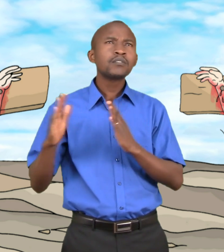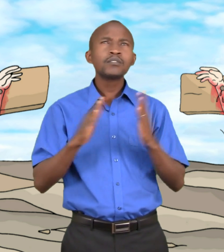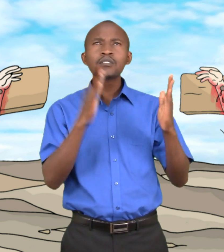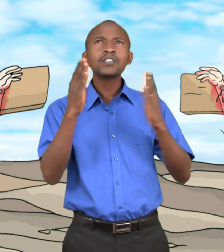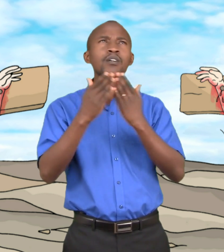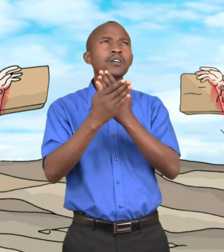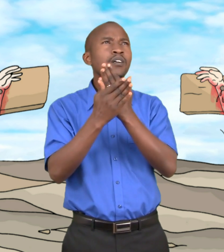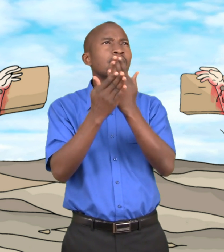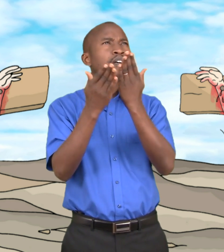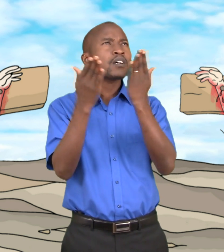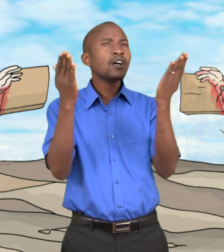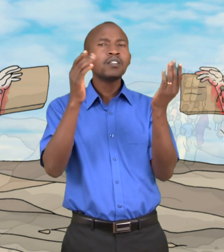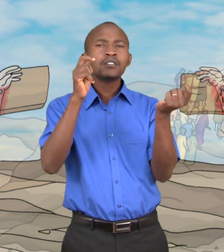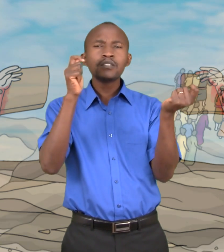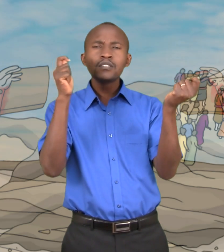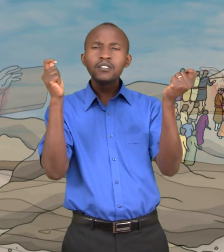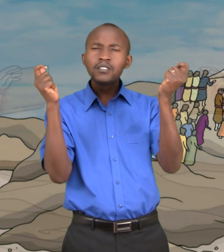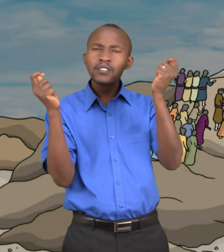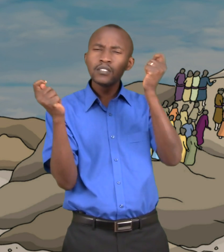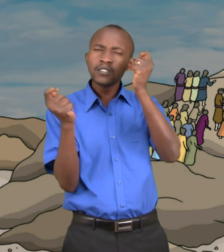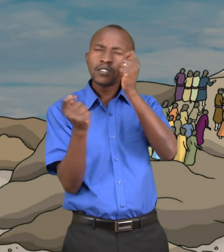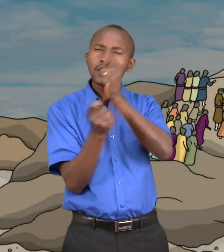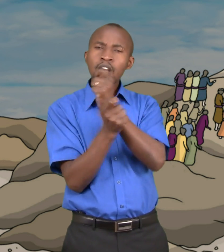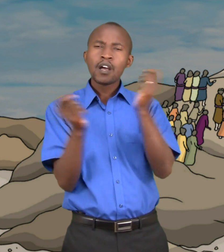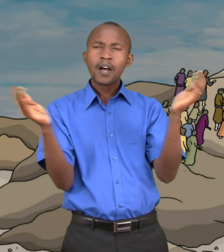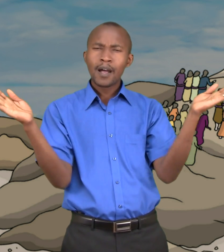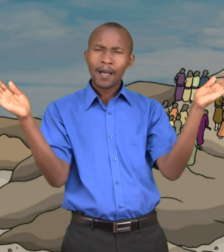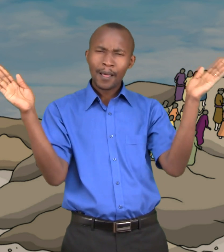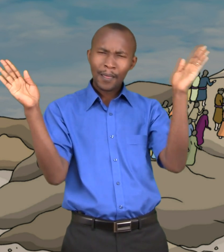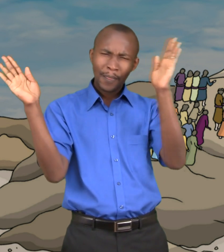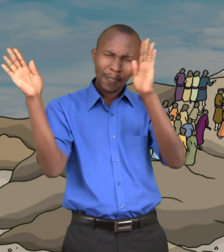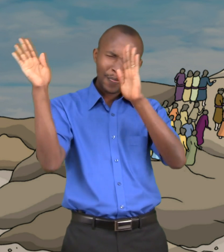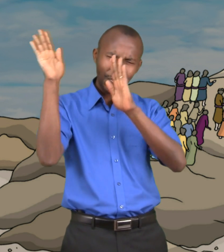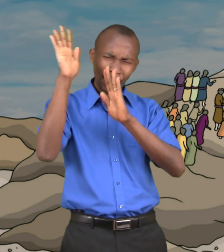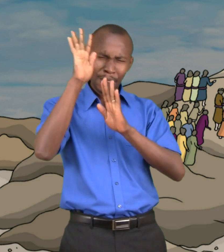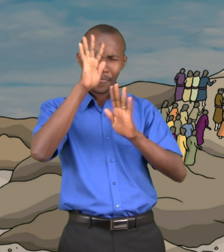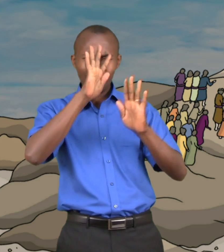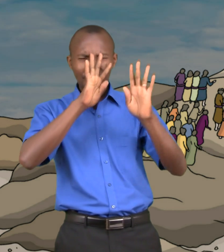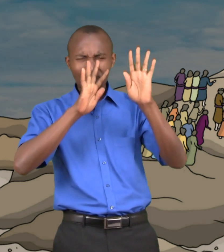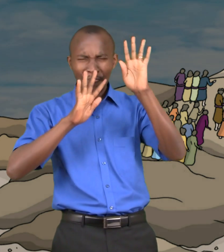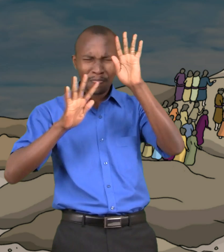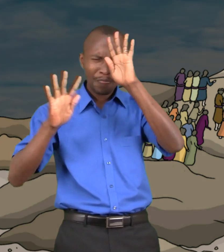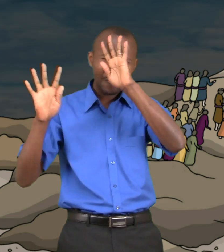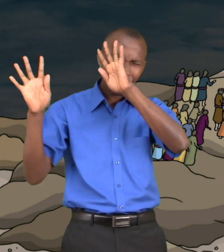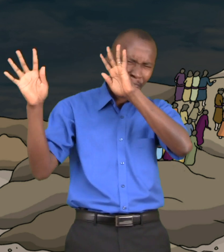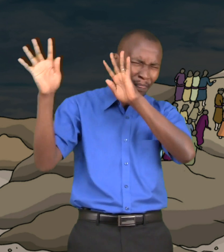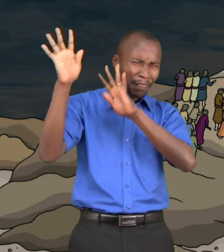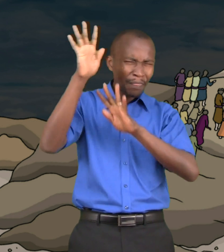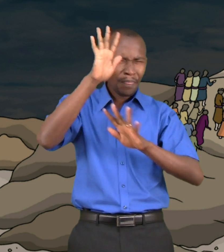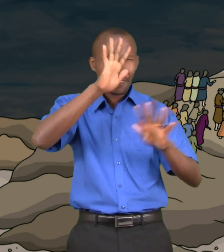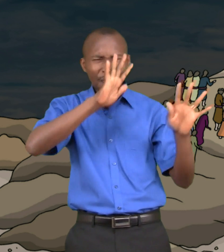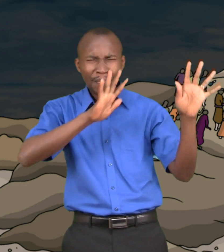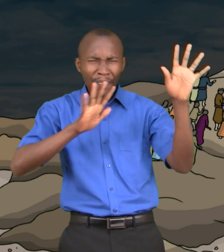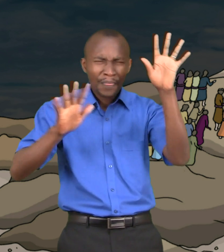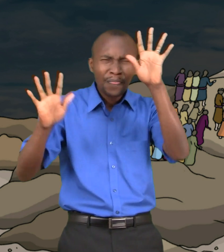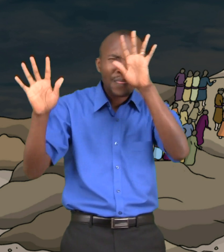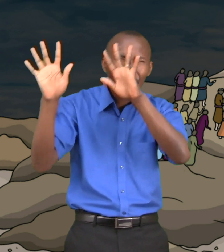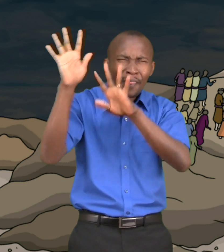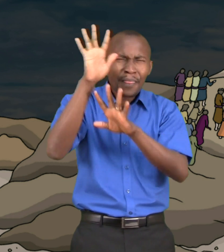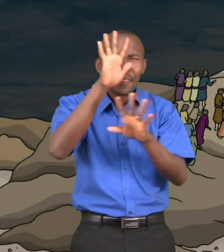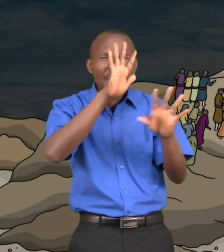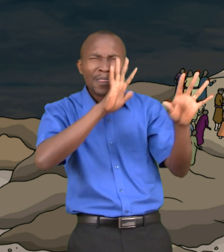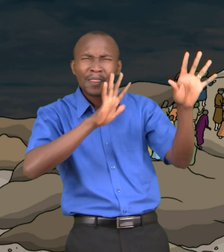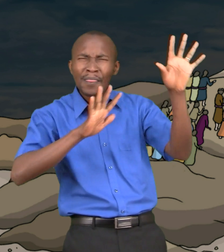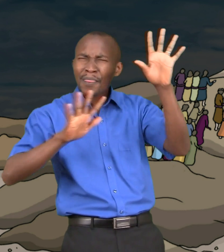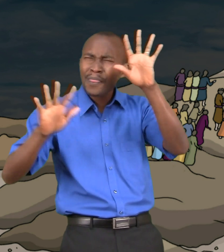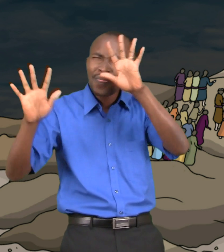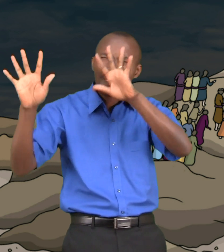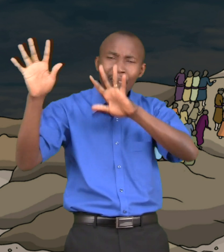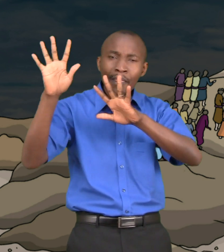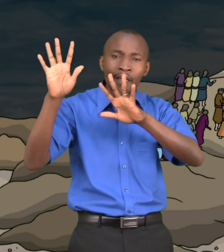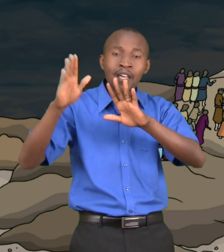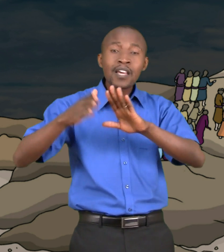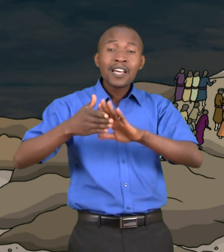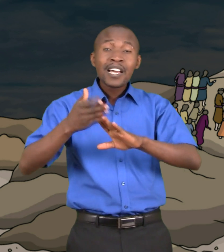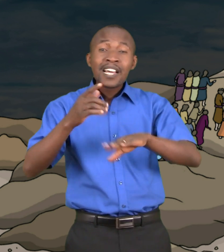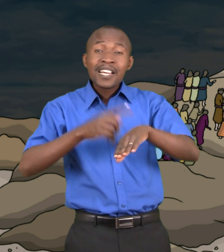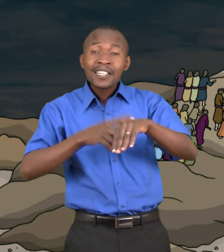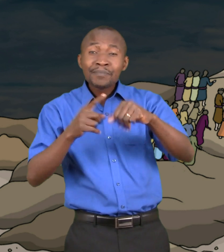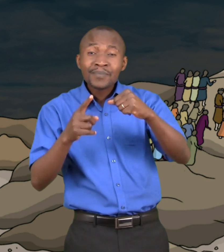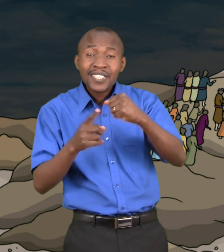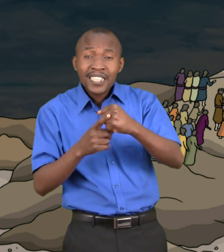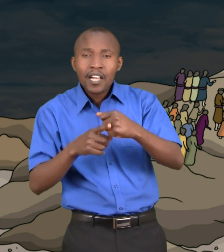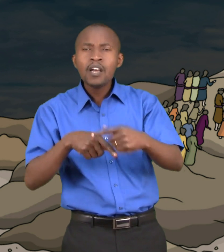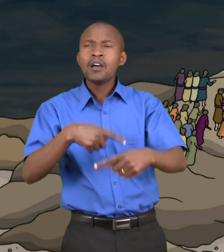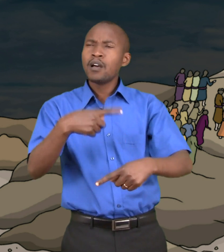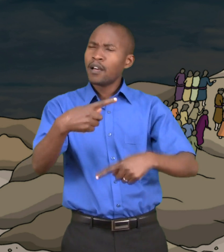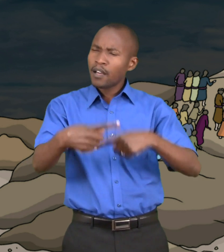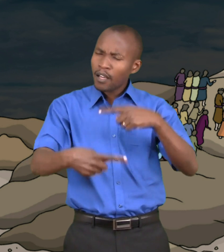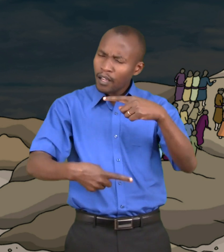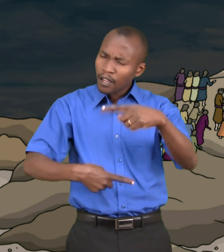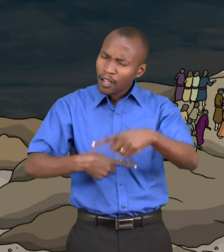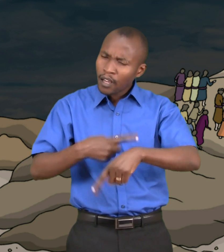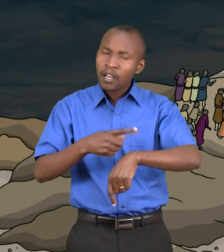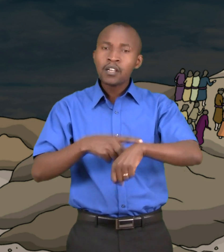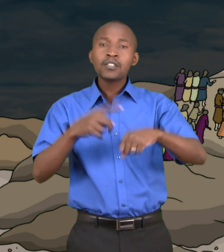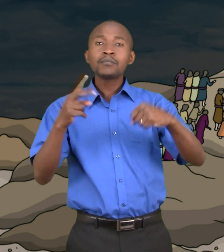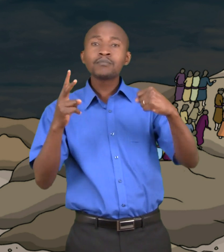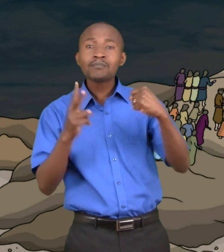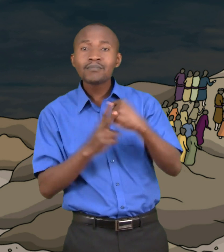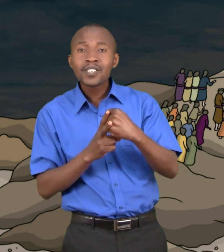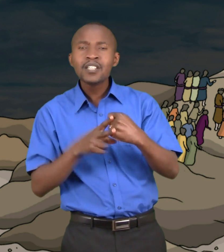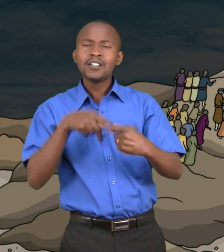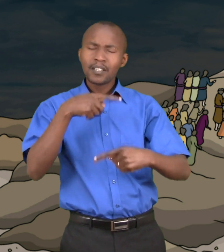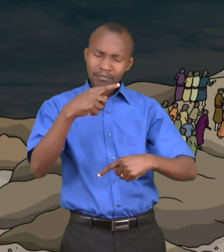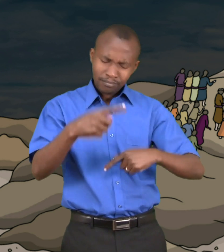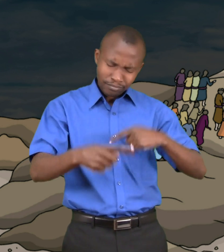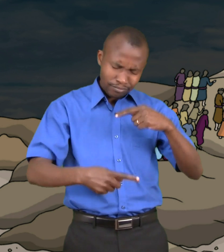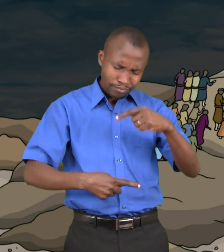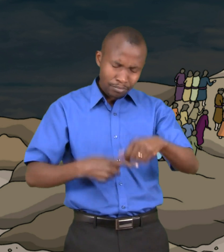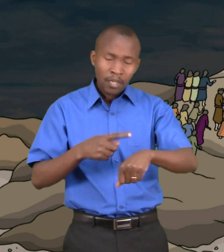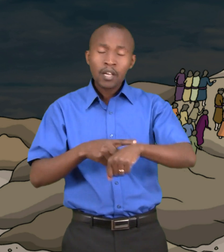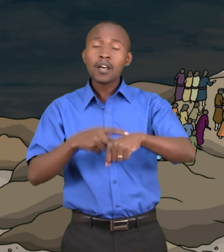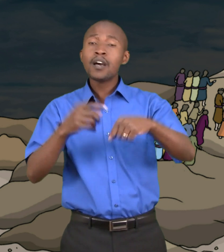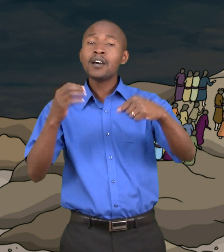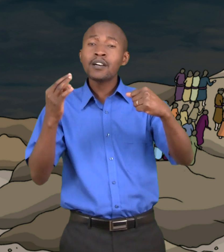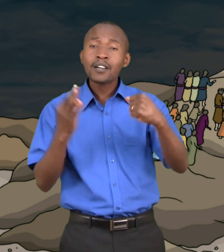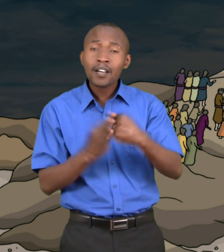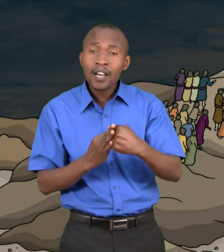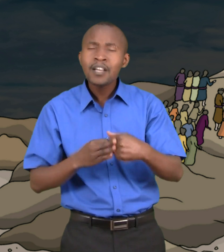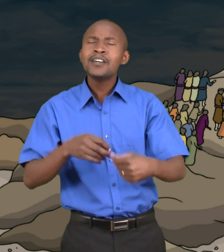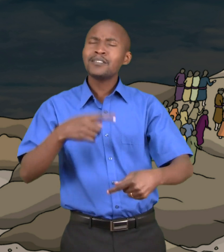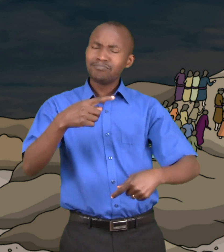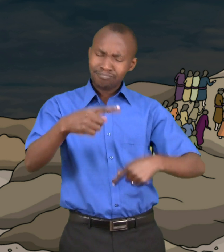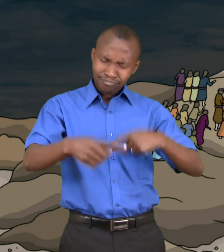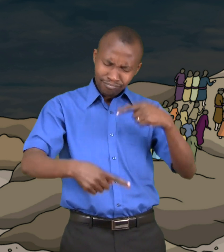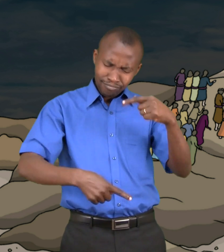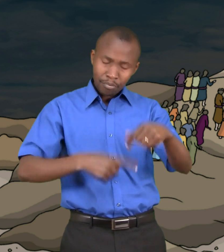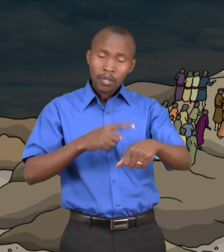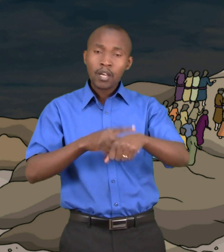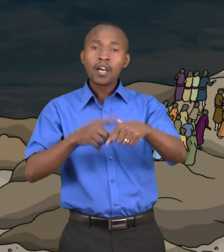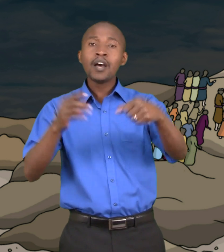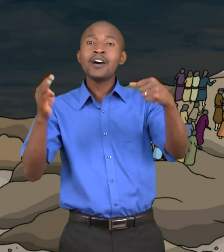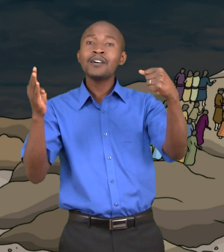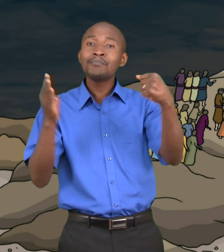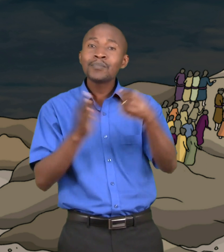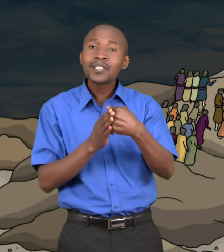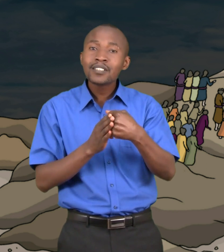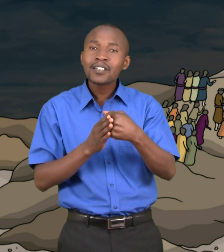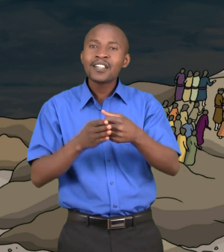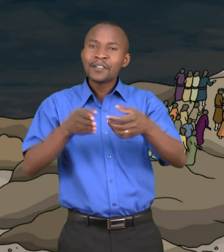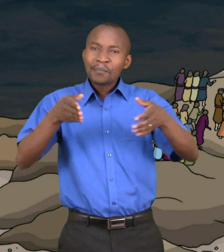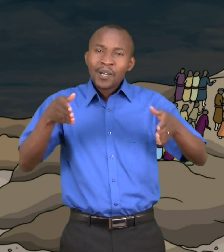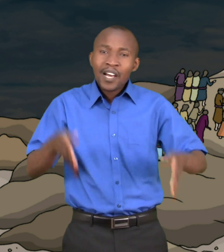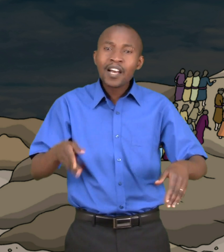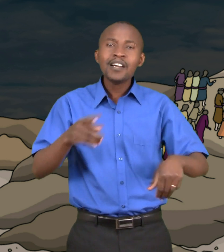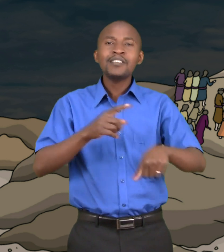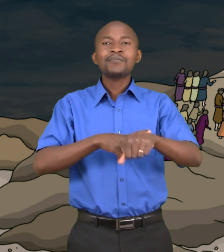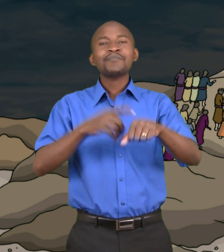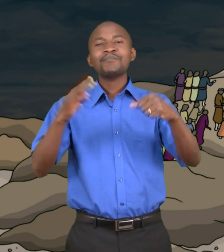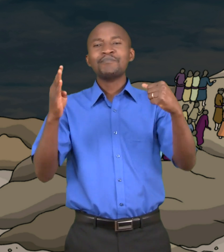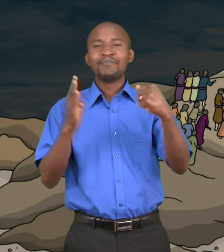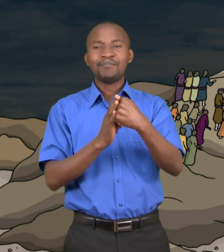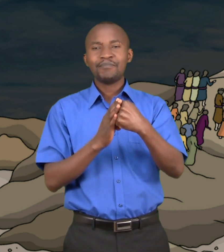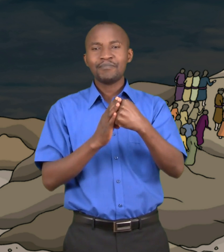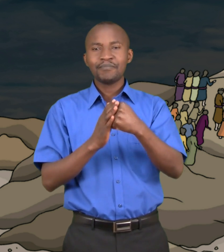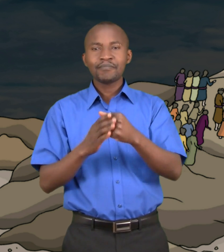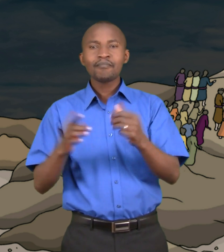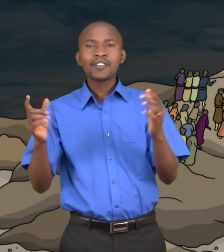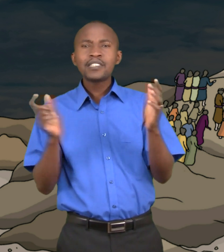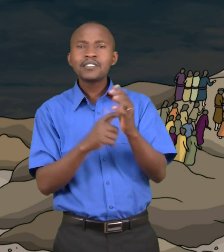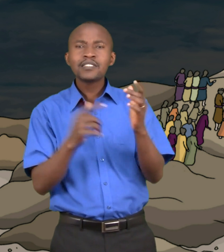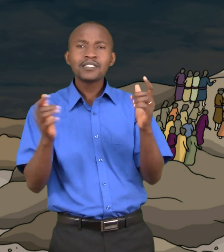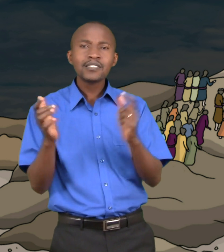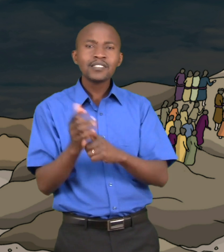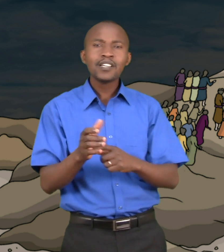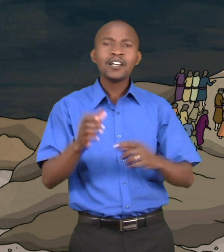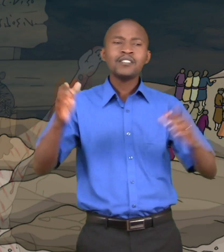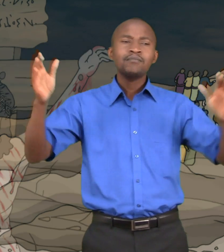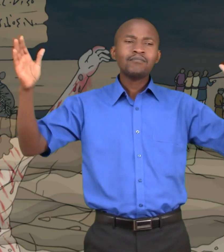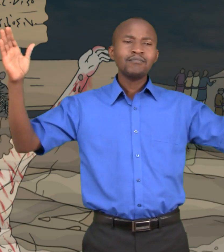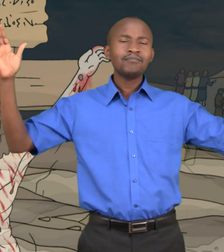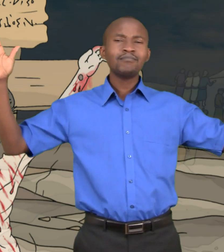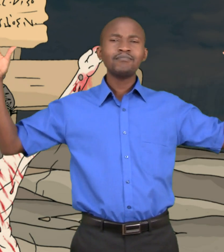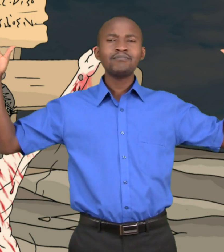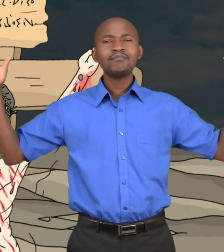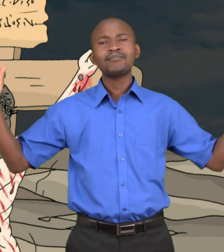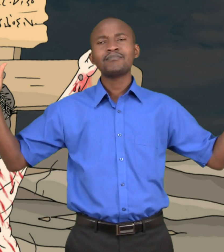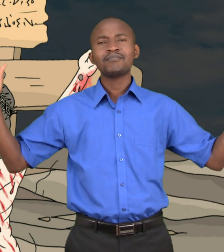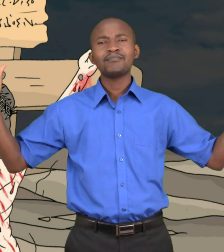For He said, ‘I am the Son of God.’” From the sixth hour until the ninth hour darkness came over all the land.